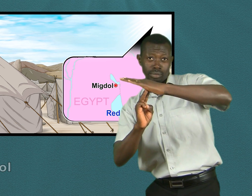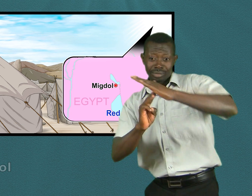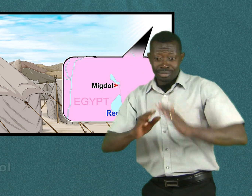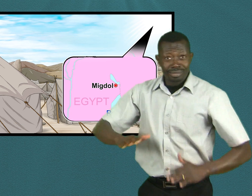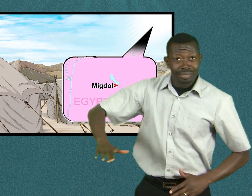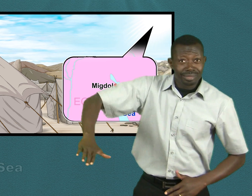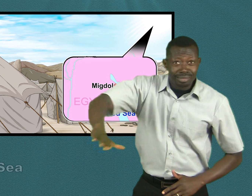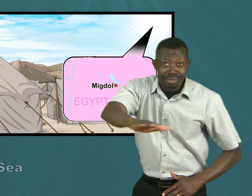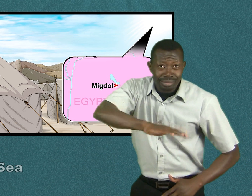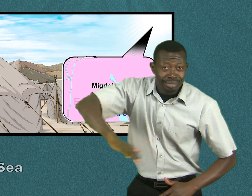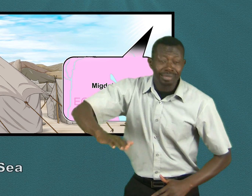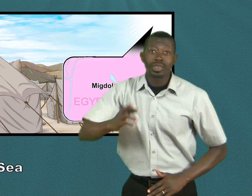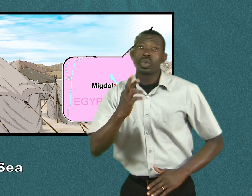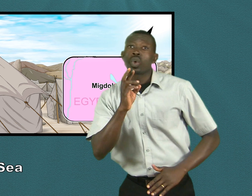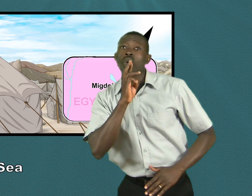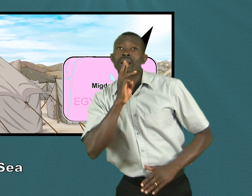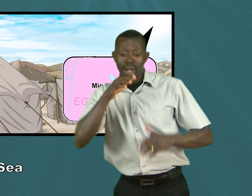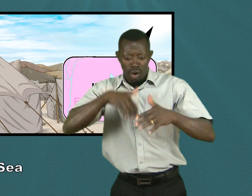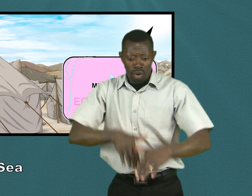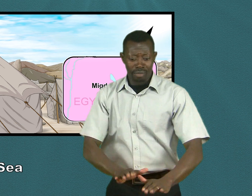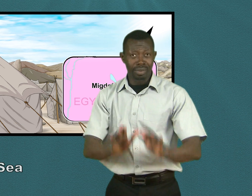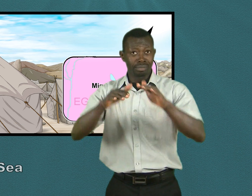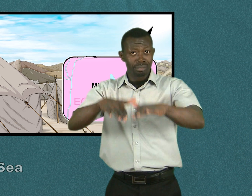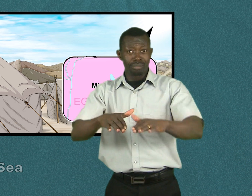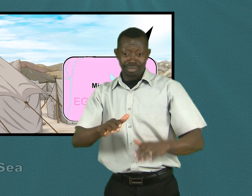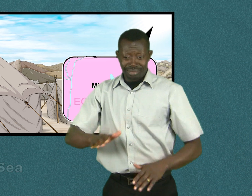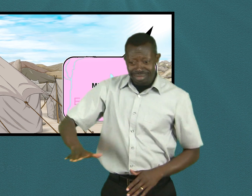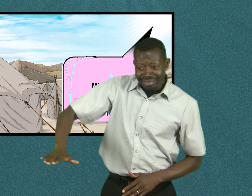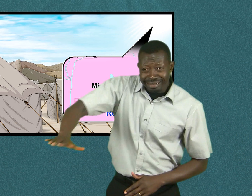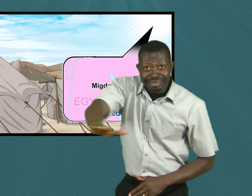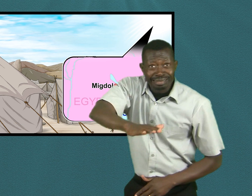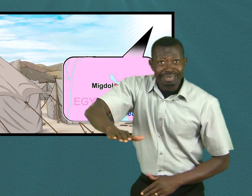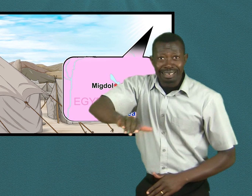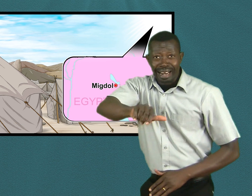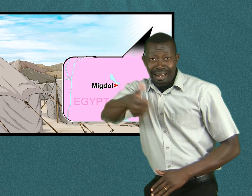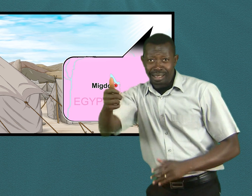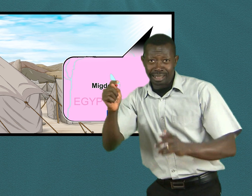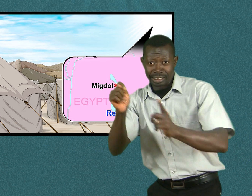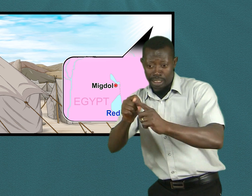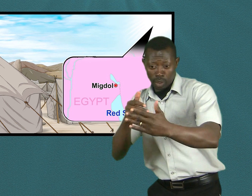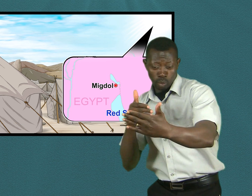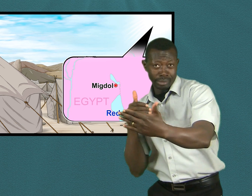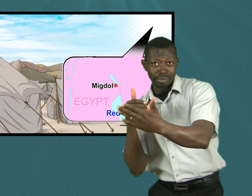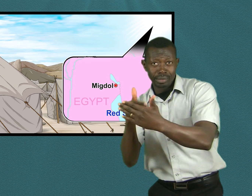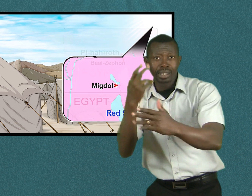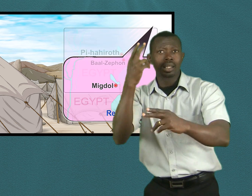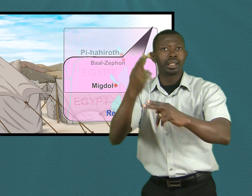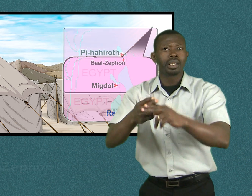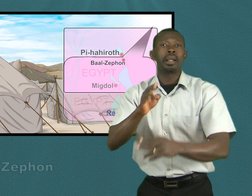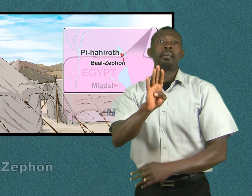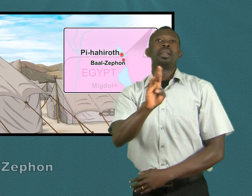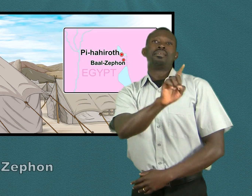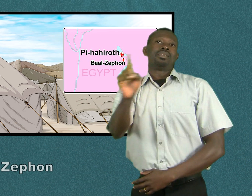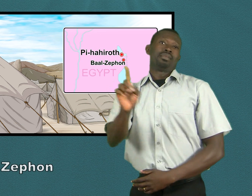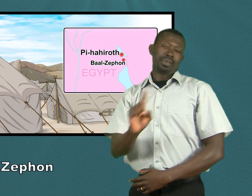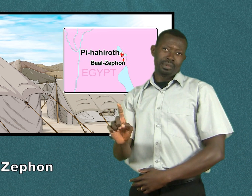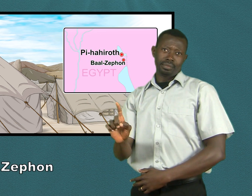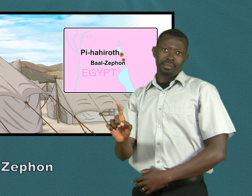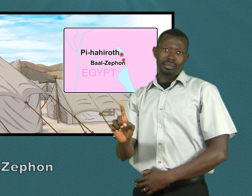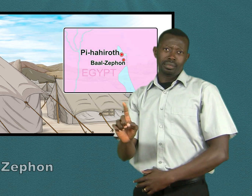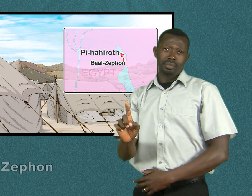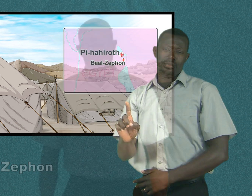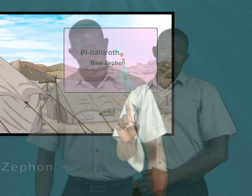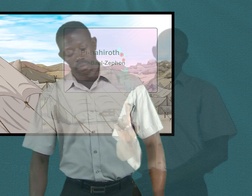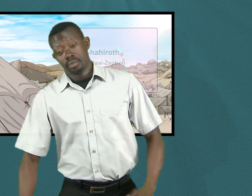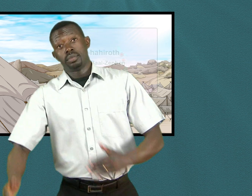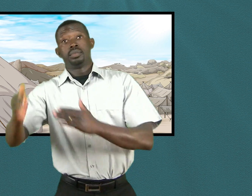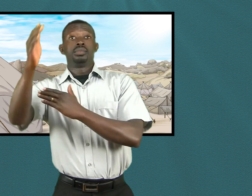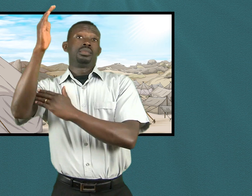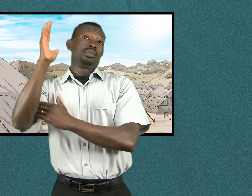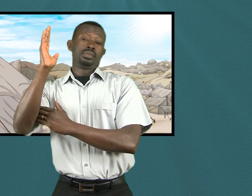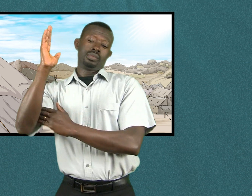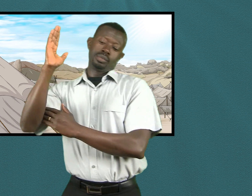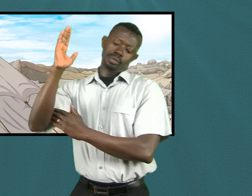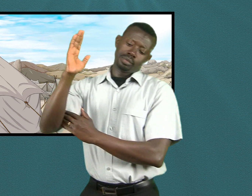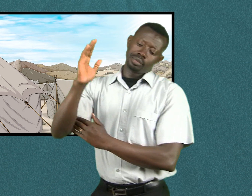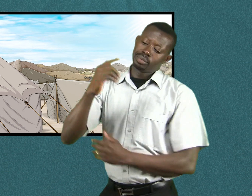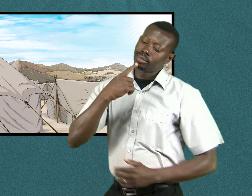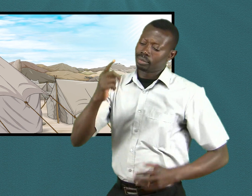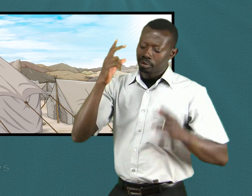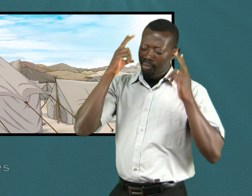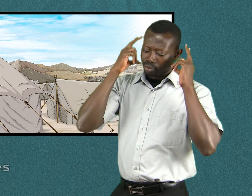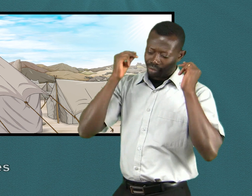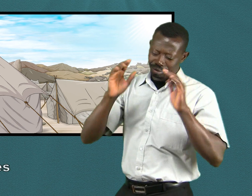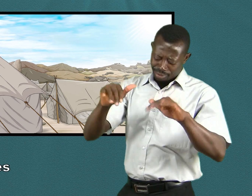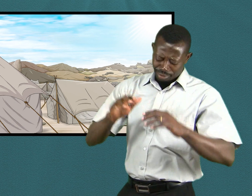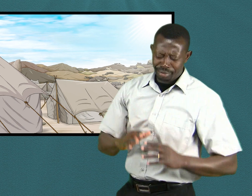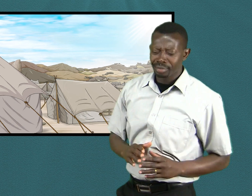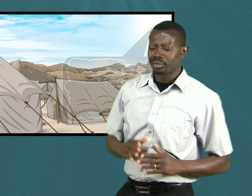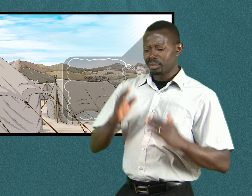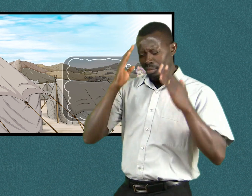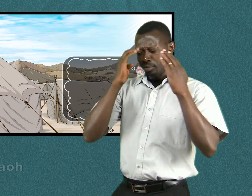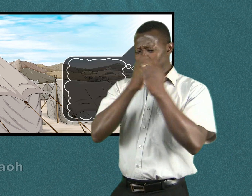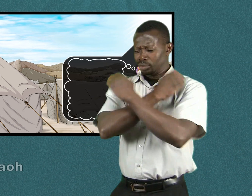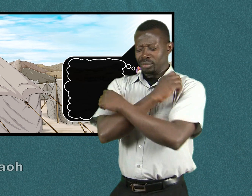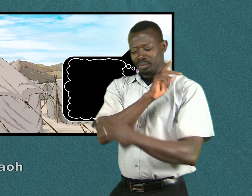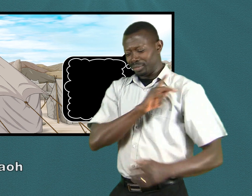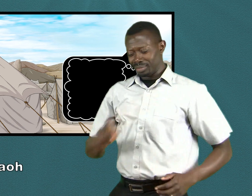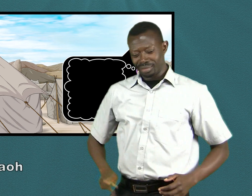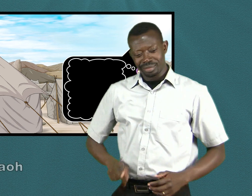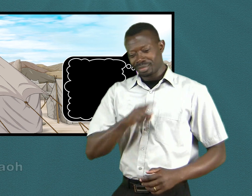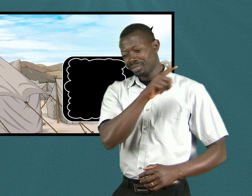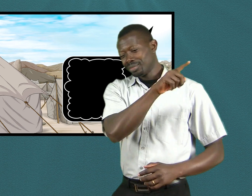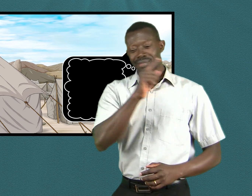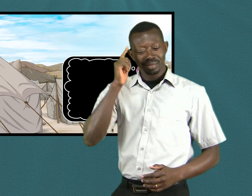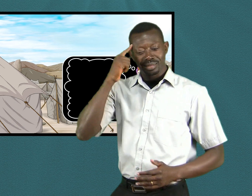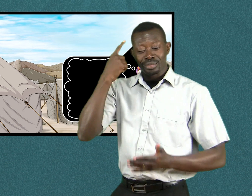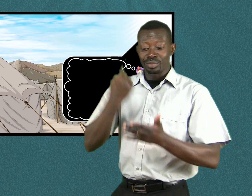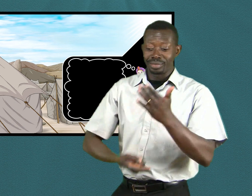You are to encamp by the sea, directly opposite Baal-zephon.